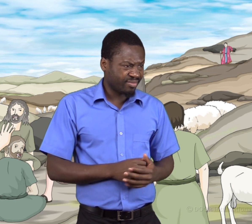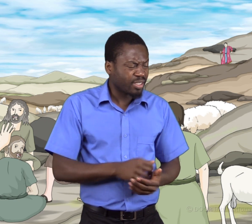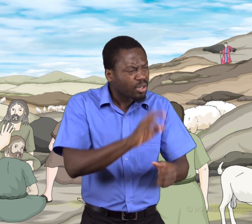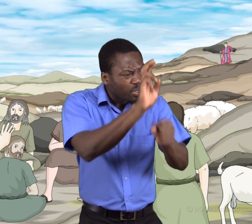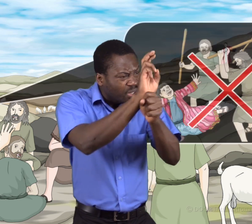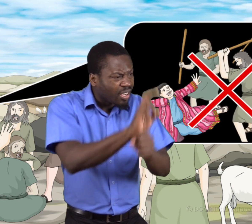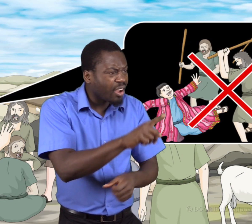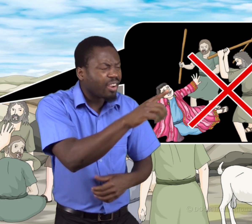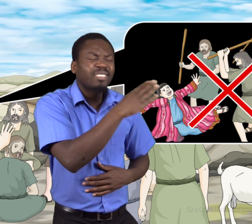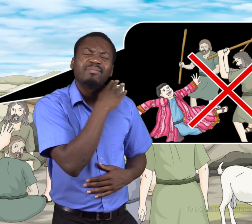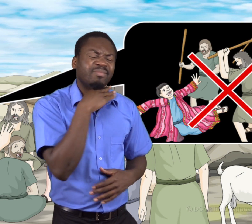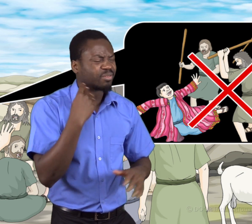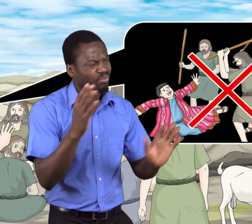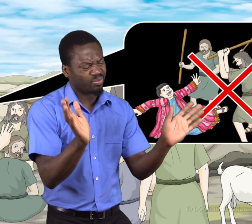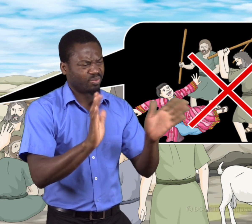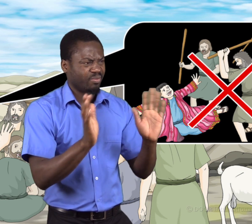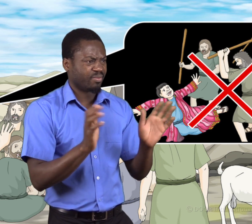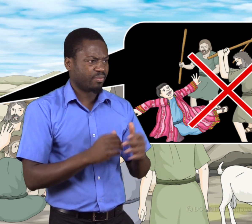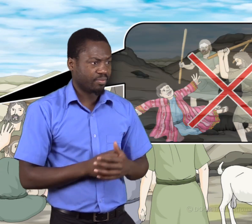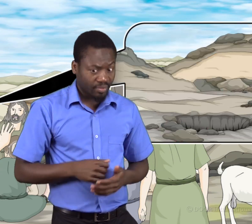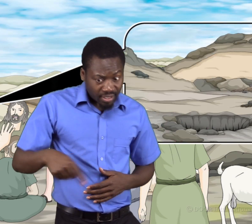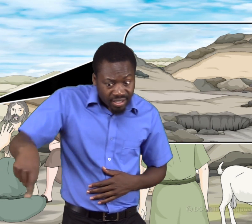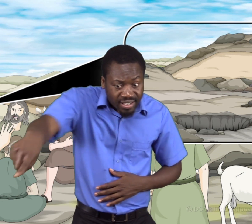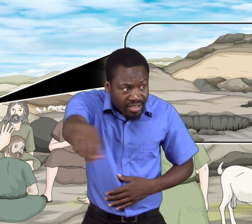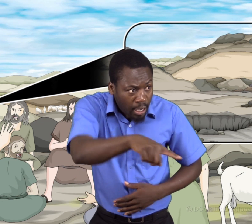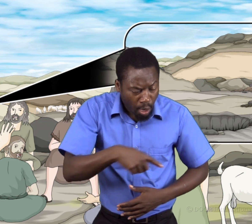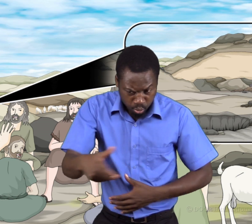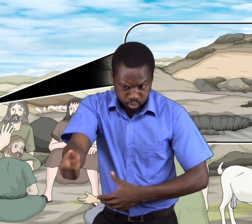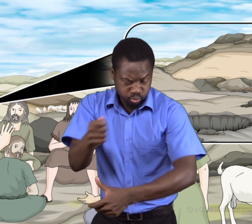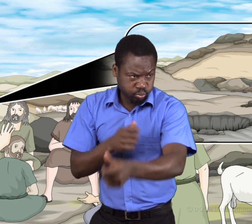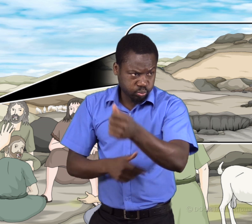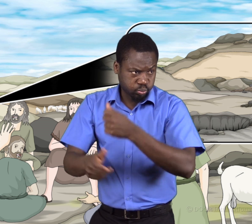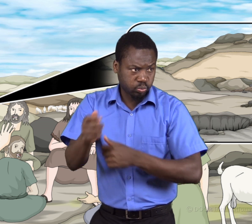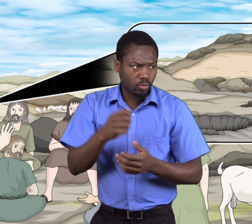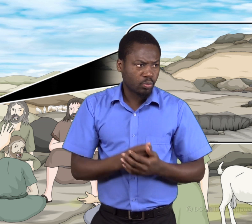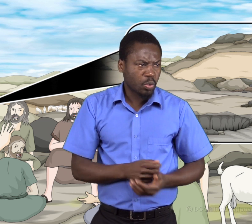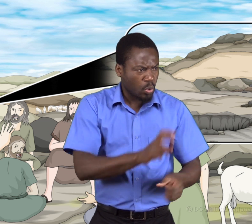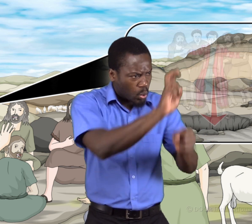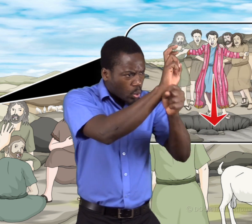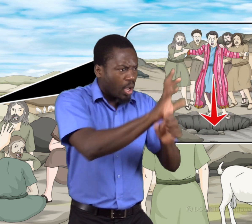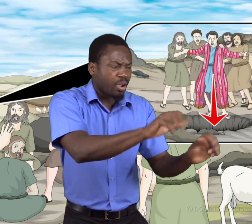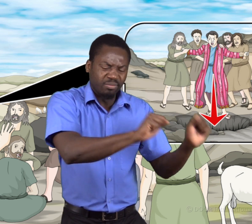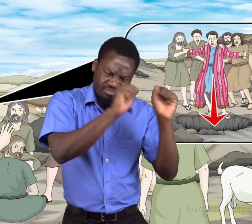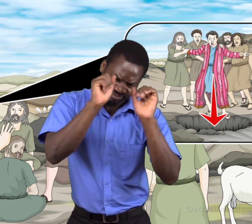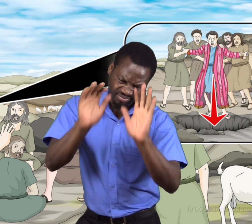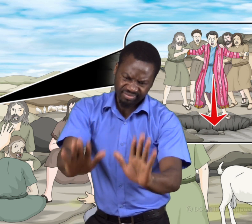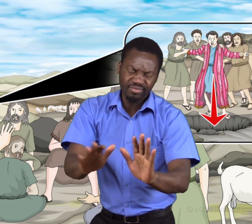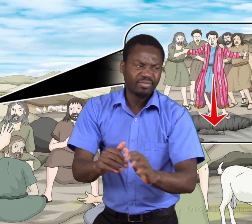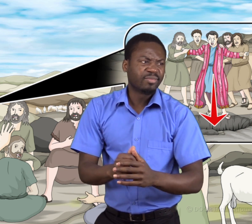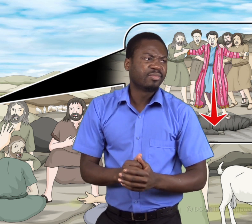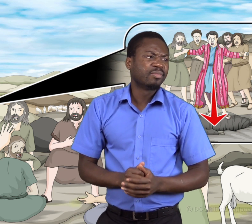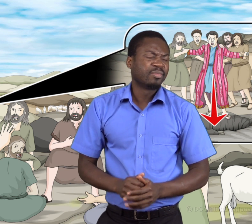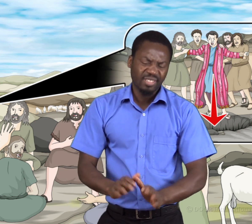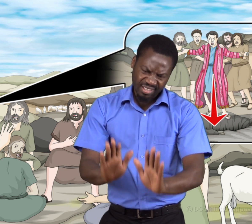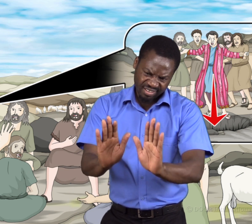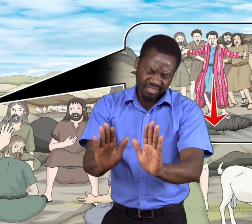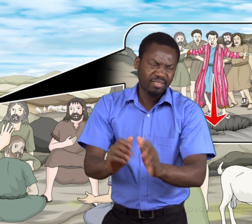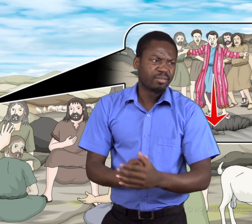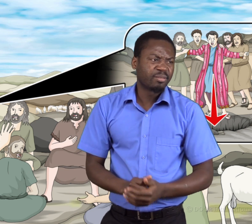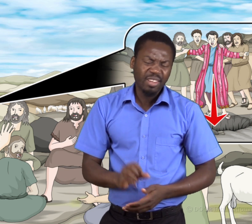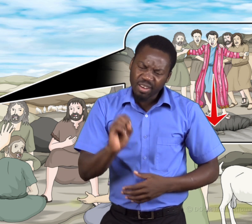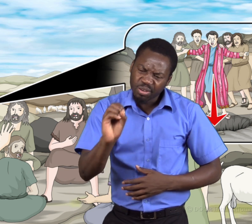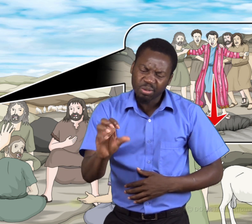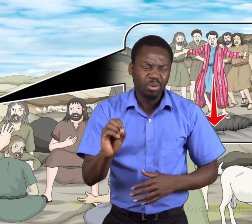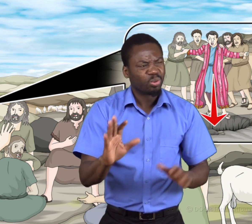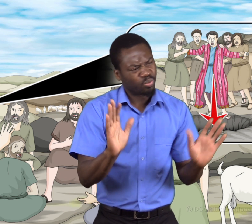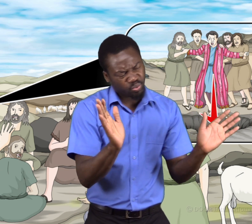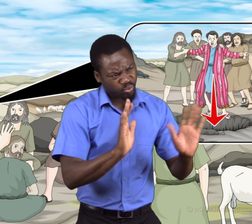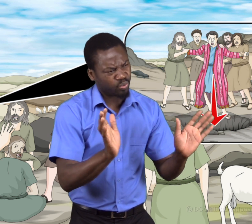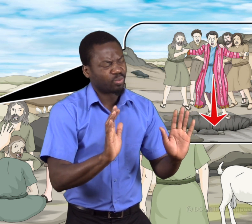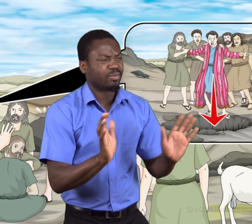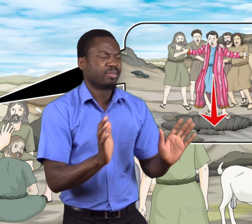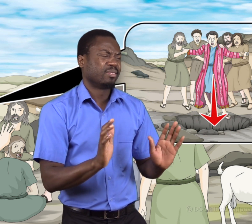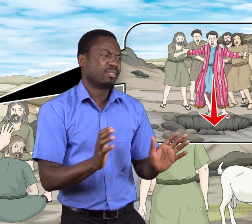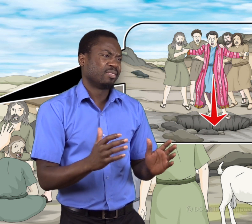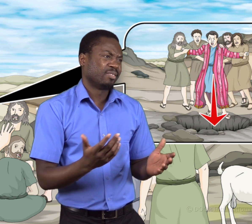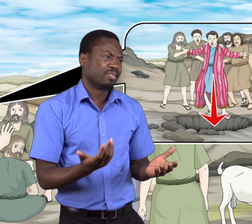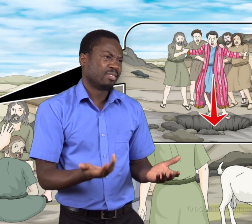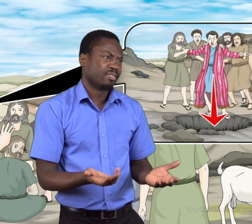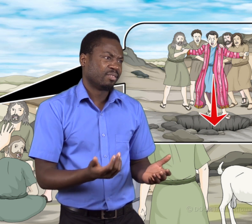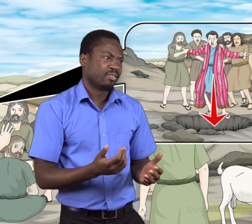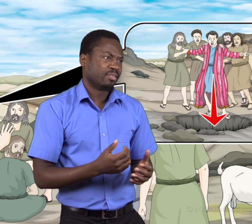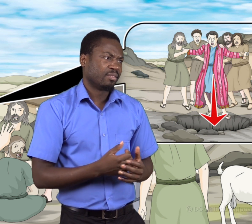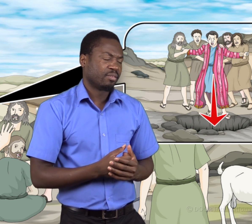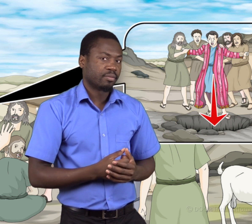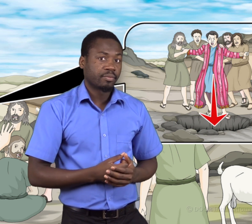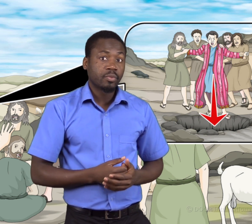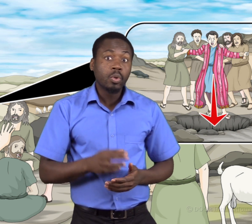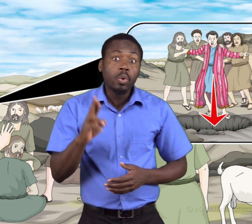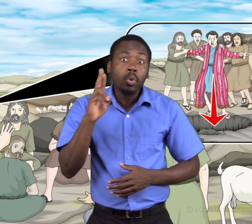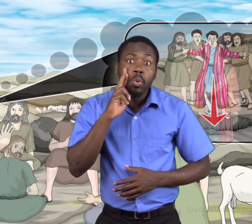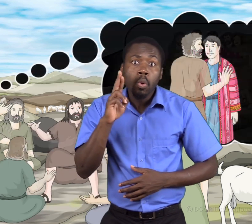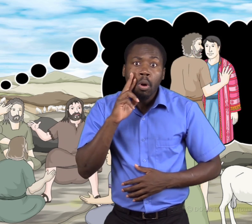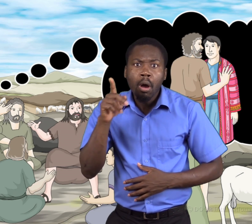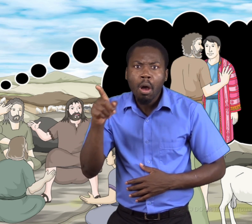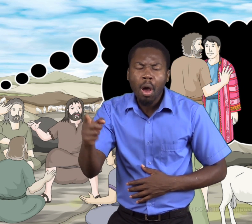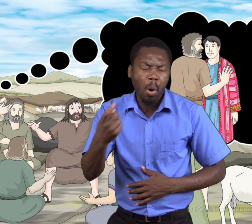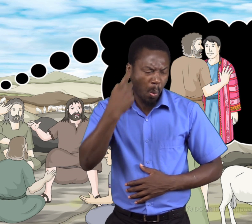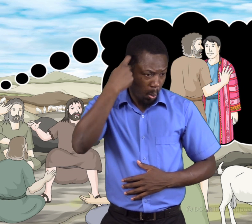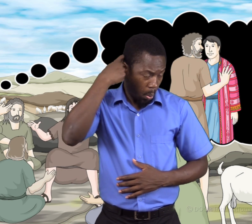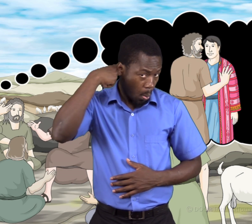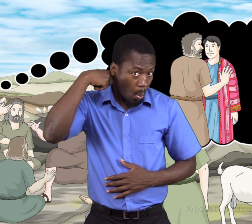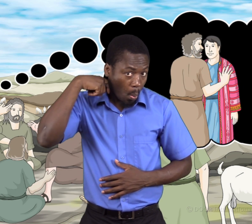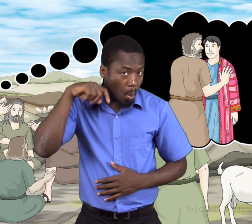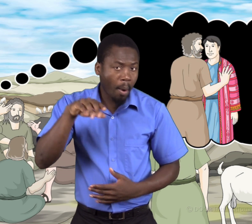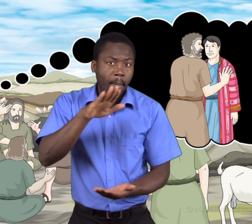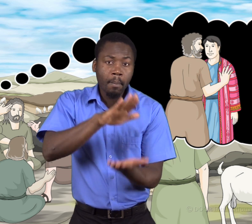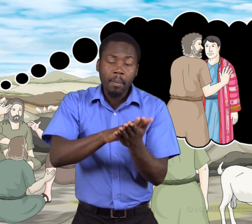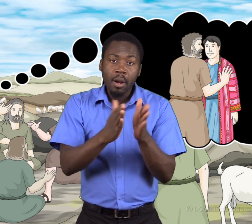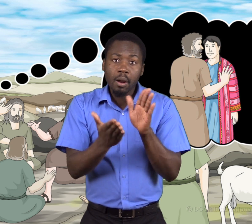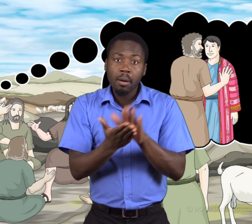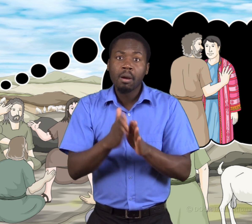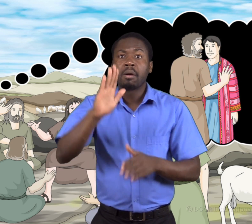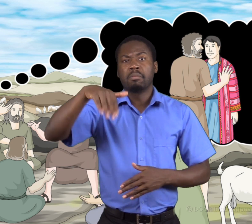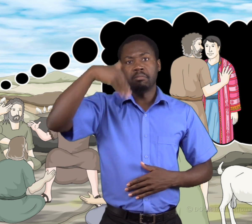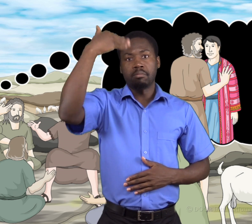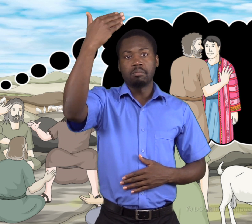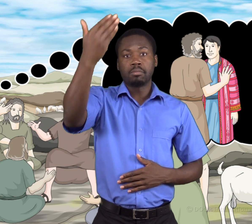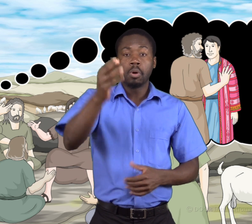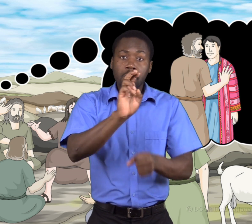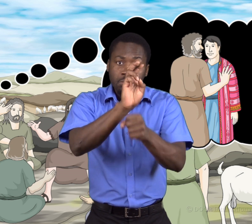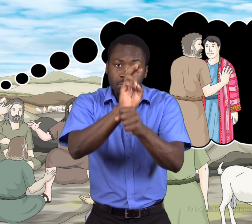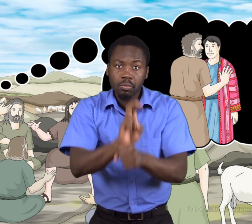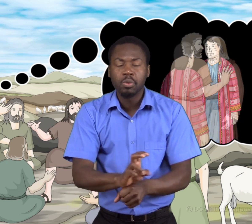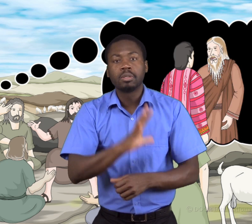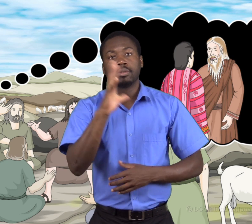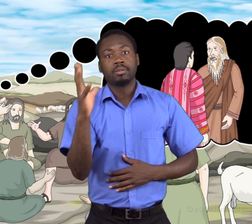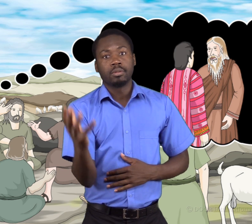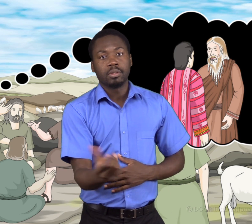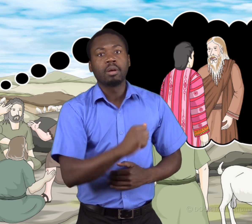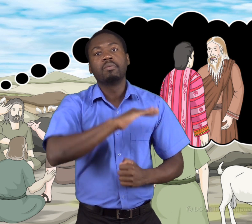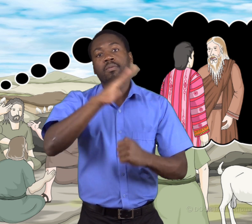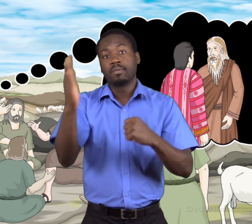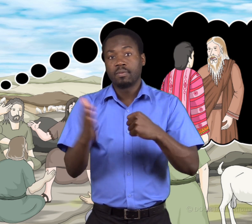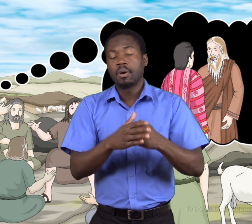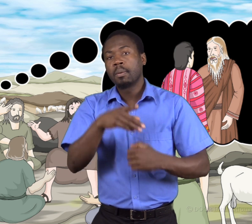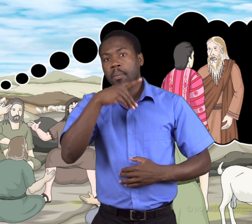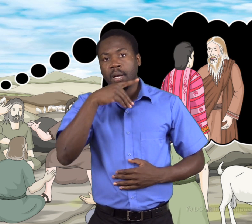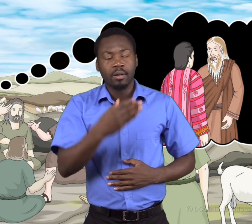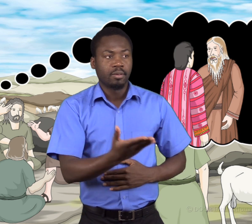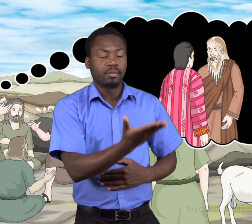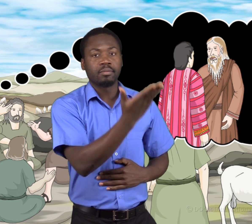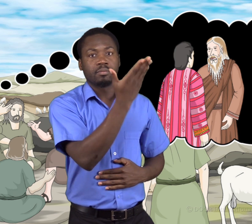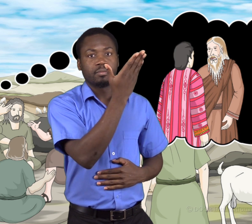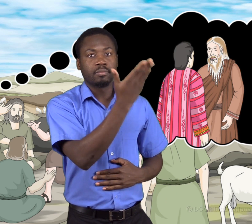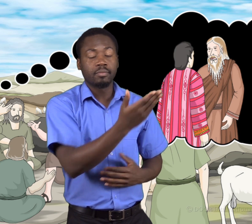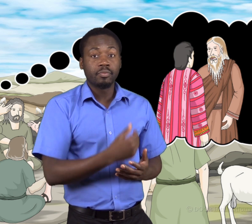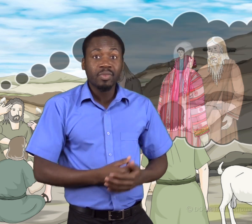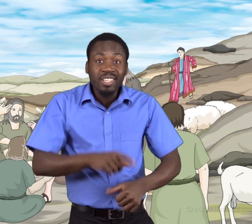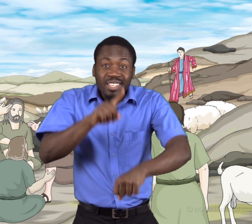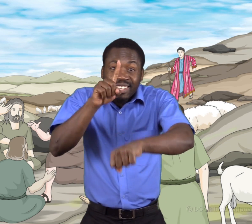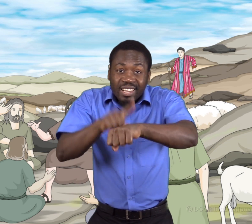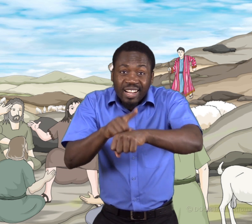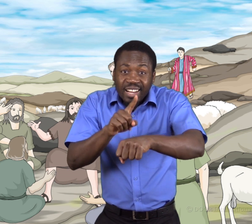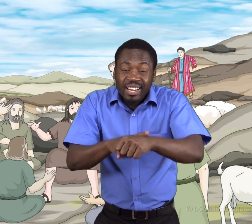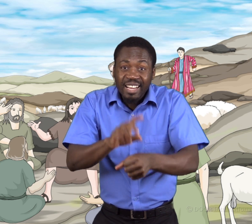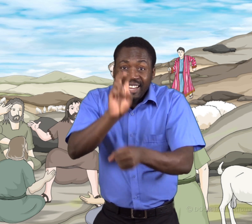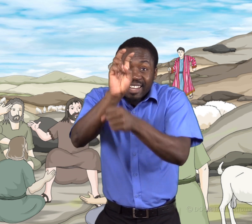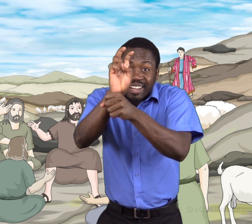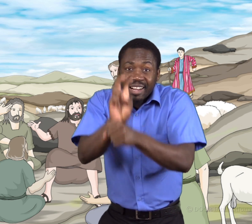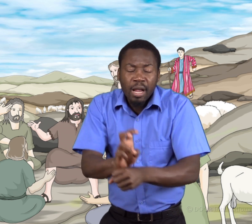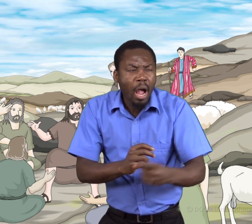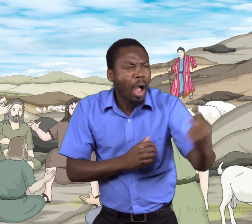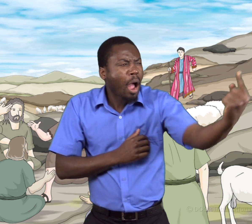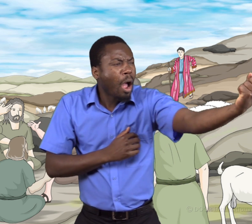Throw him into this pit in the wilderness, but do not lay a hand on him.” Reuben said this so that he could rescue Joseph from their hands and return him to his father.